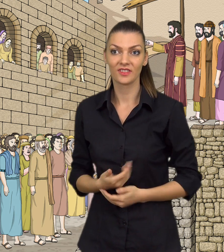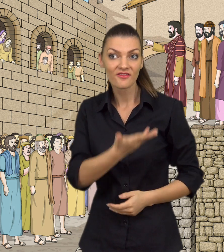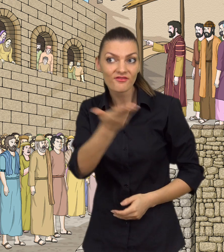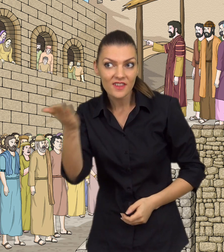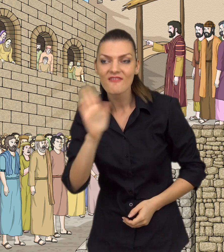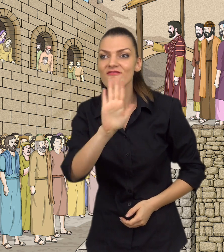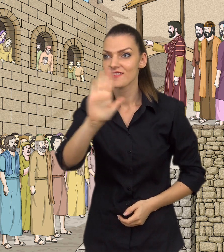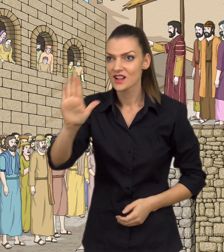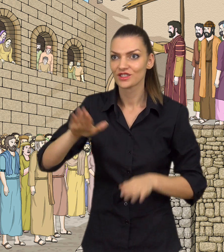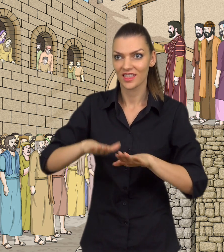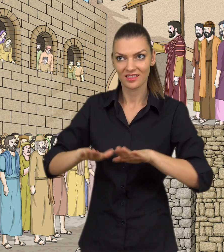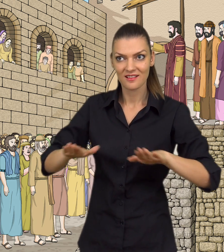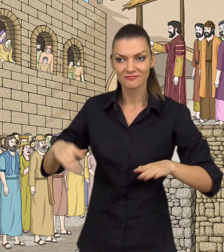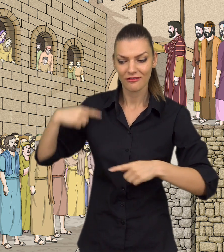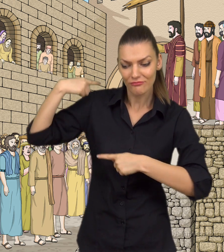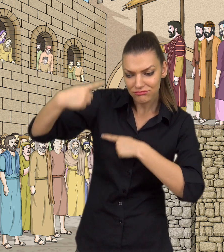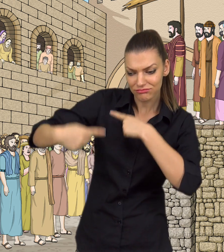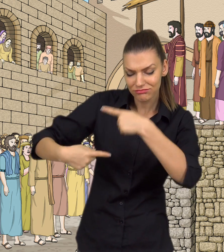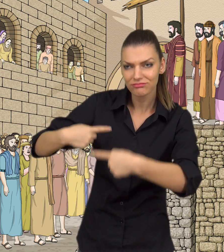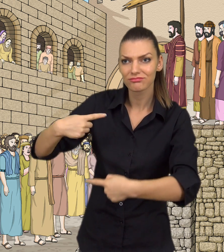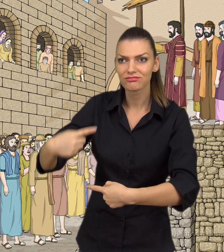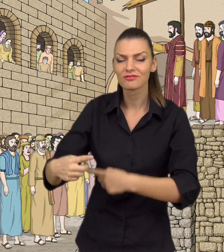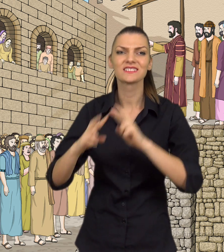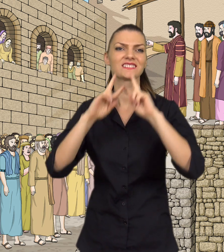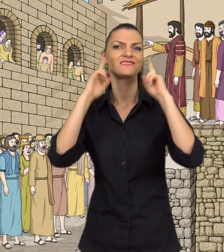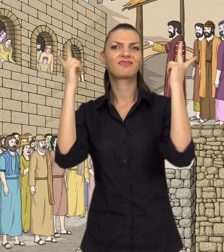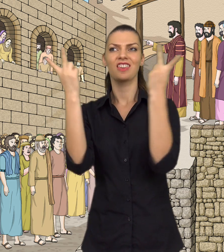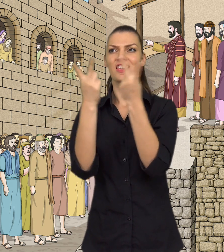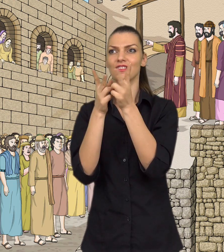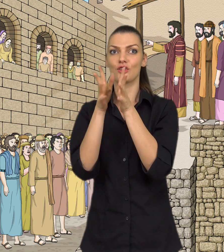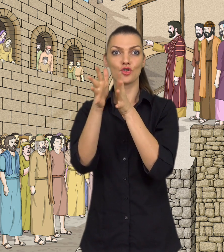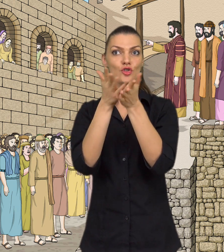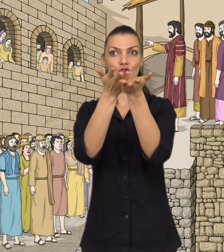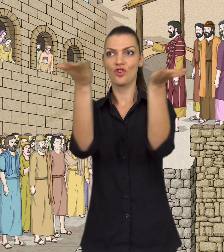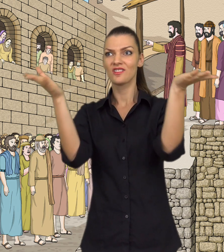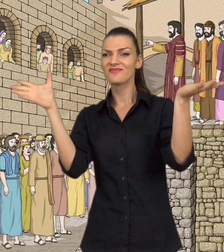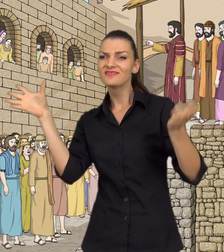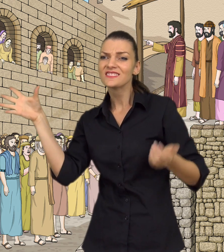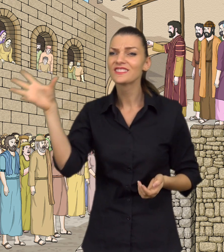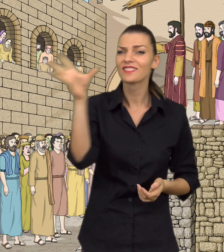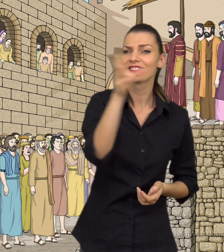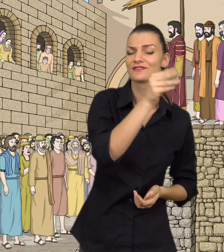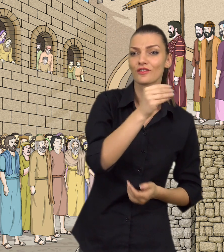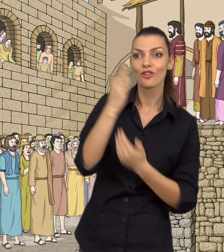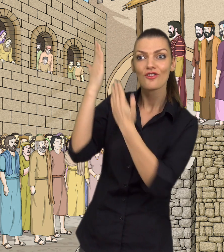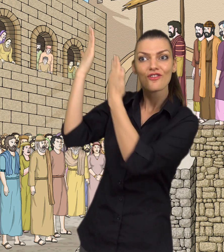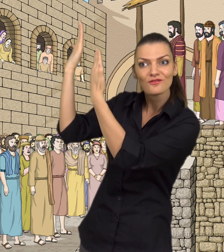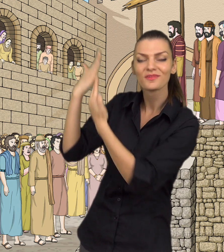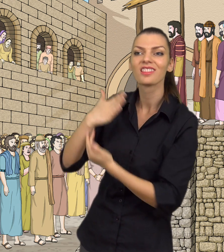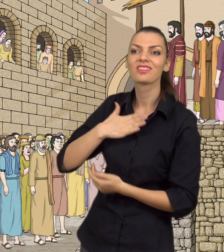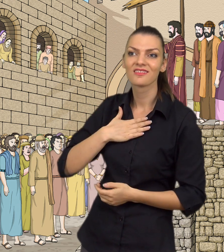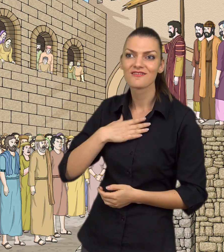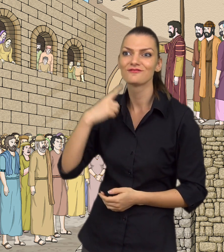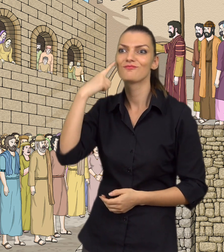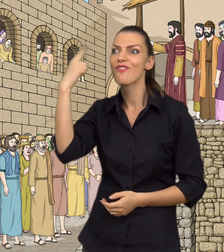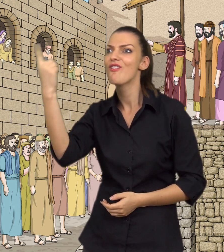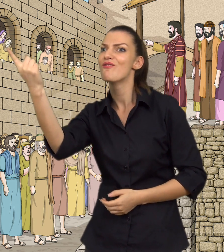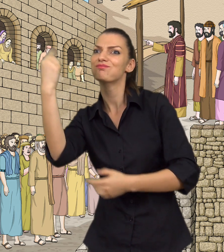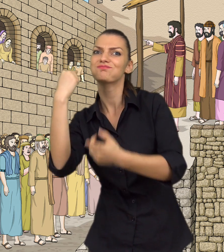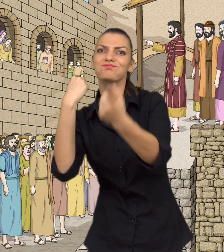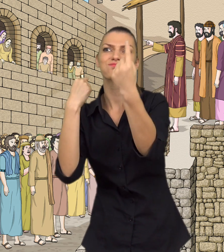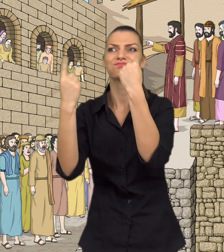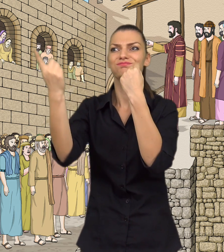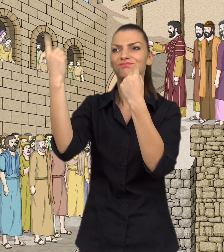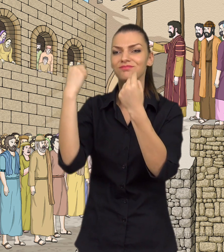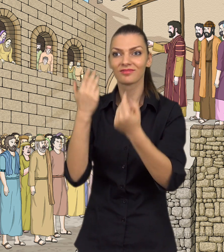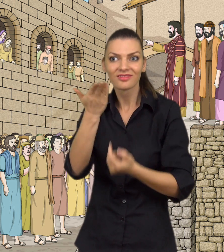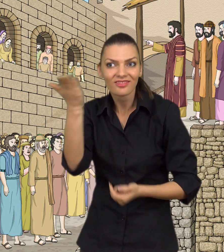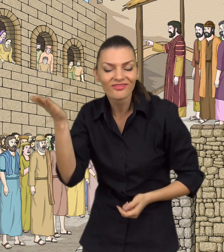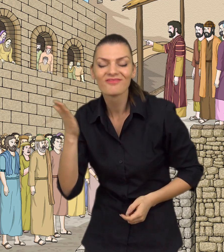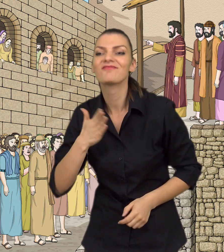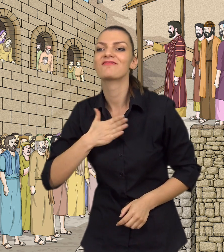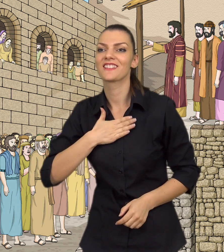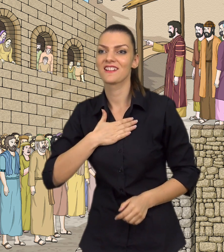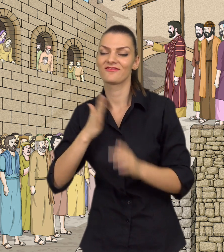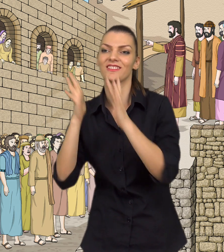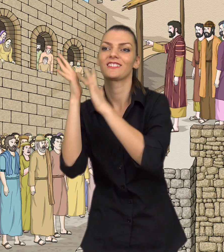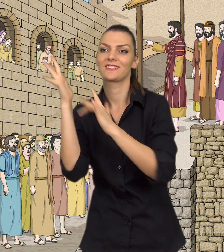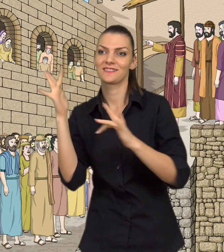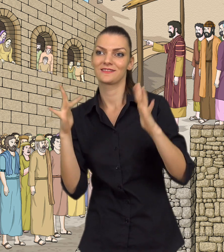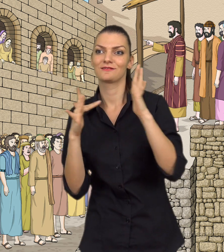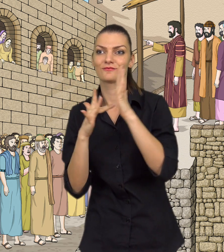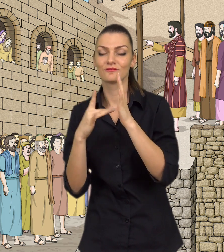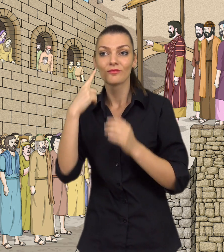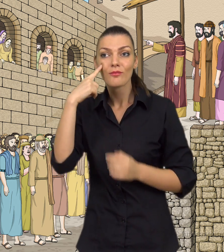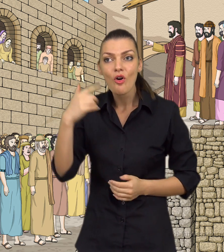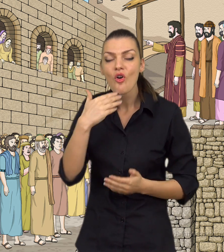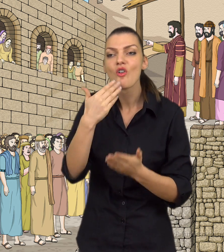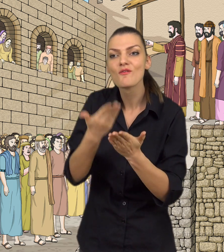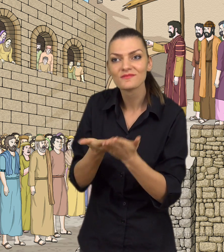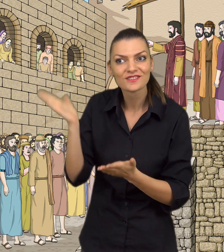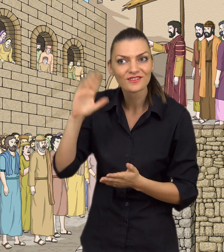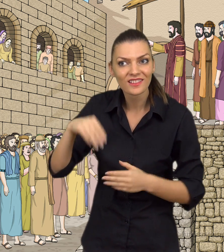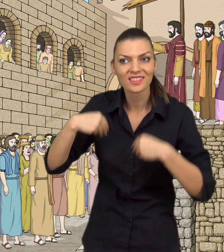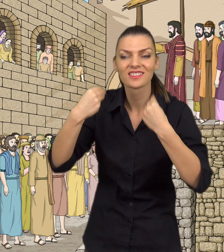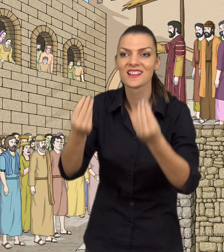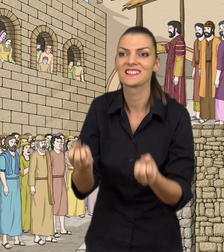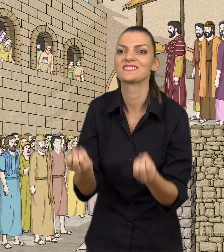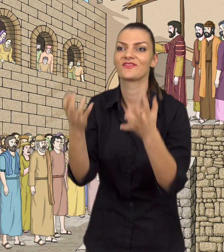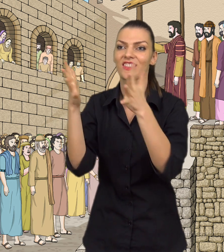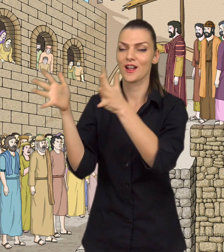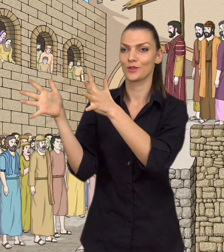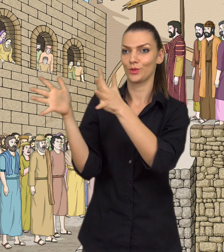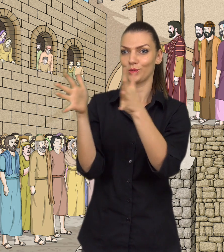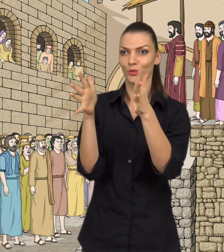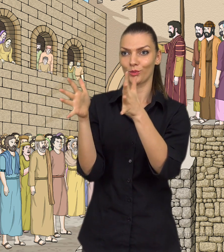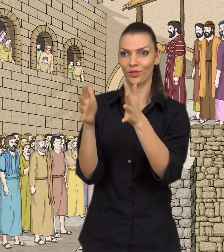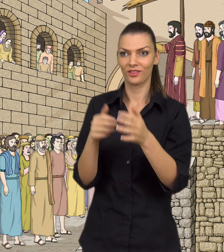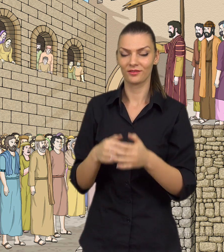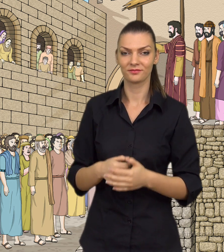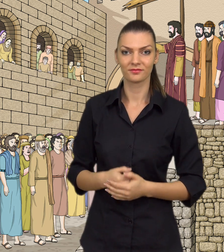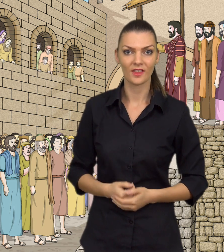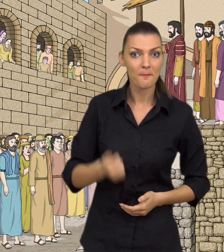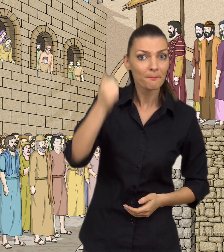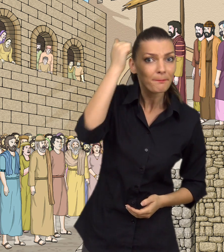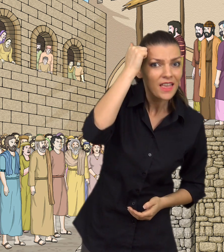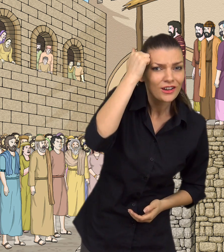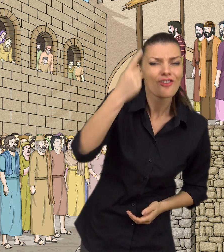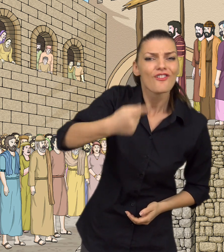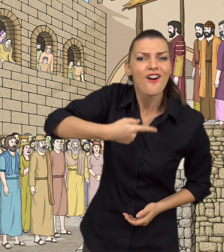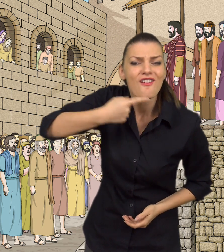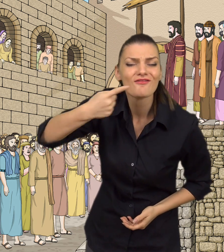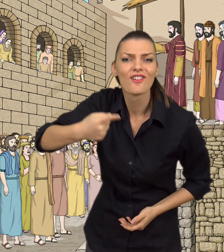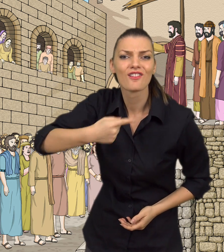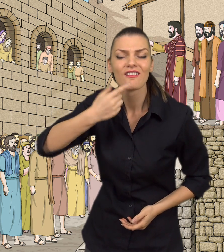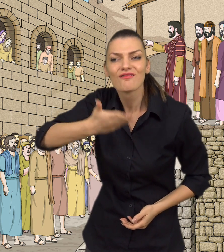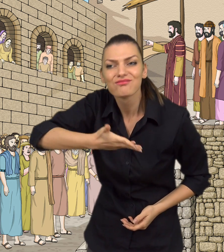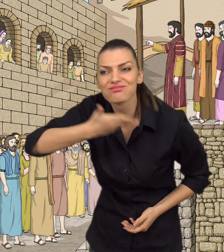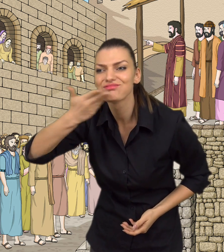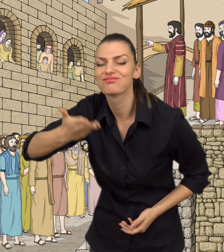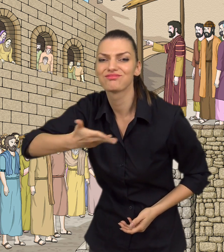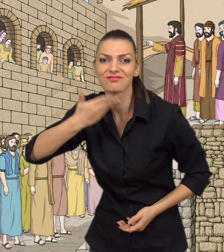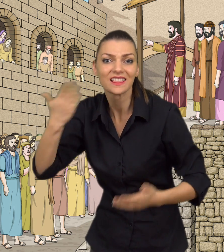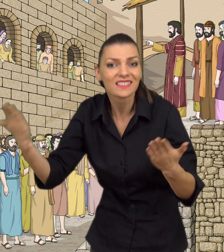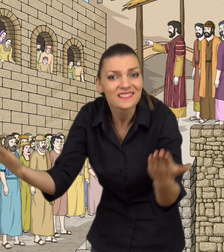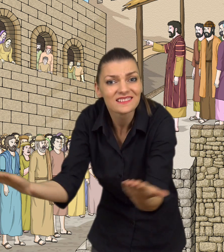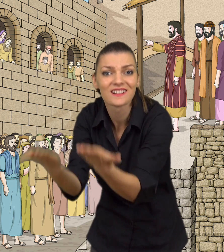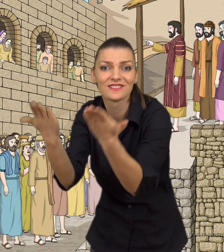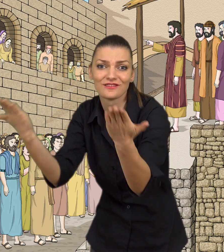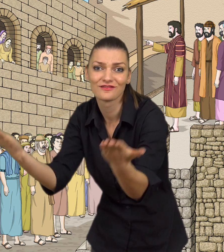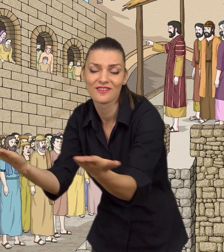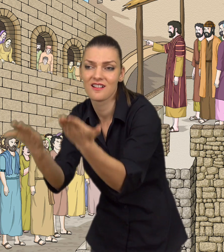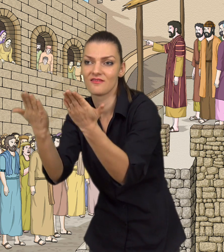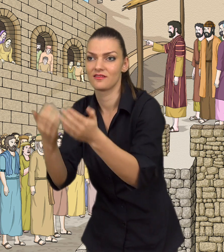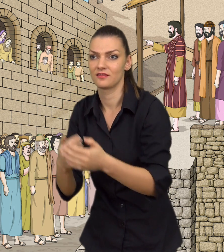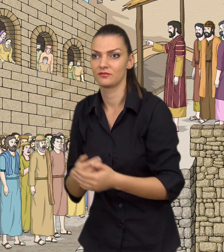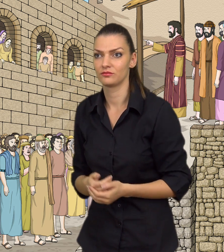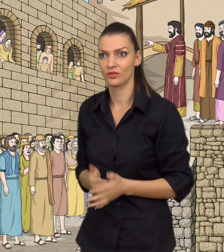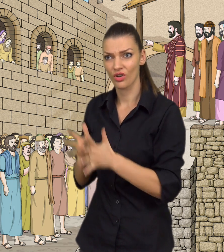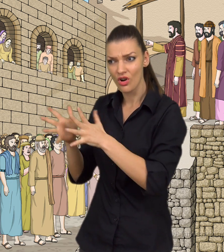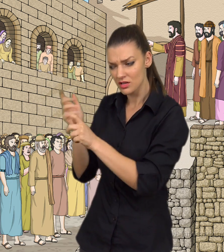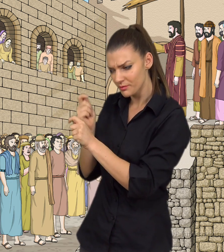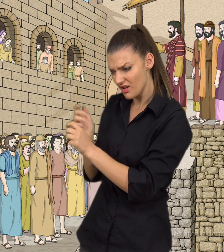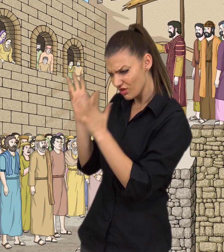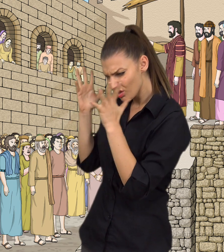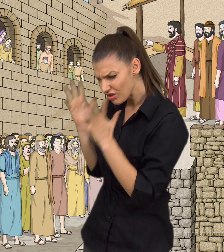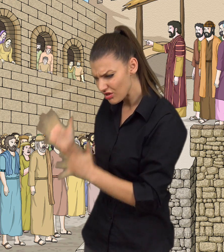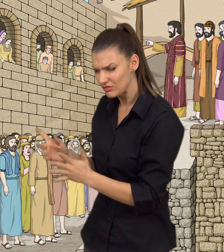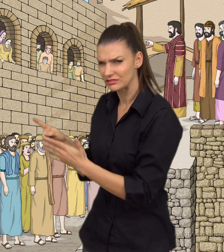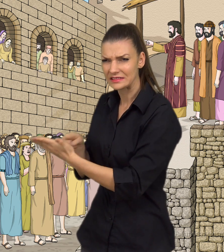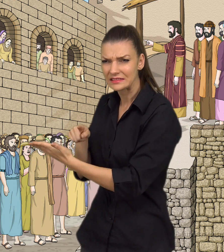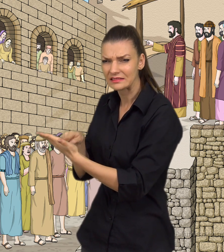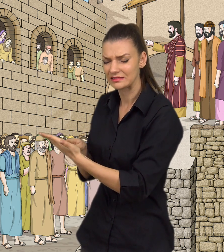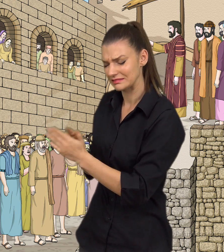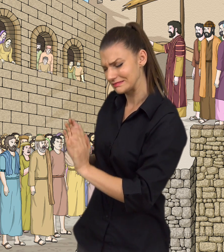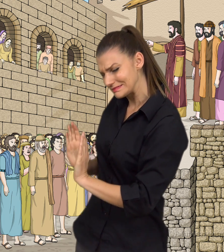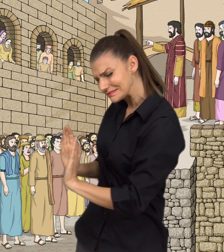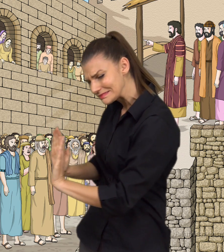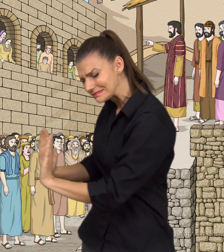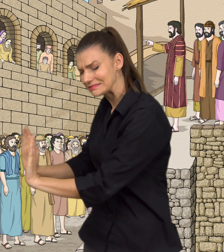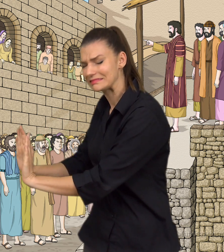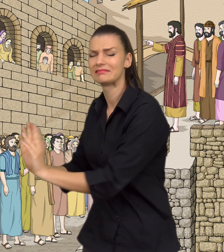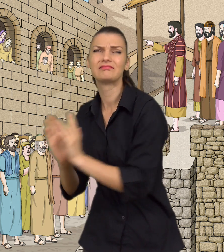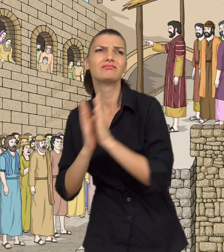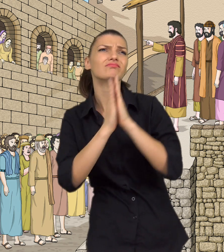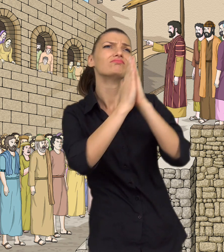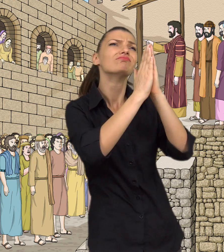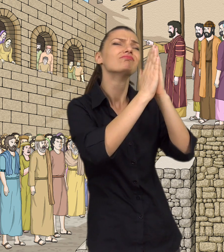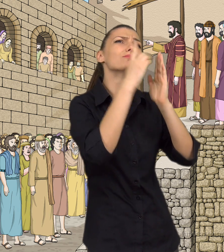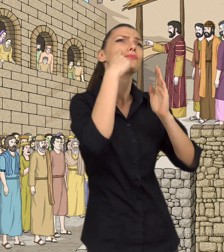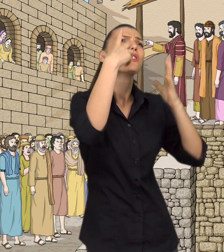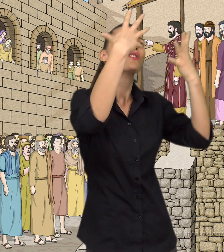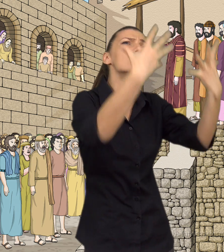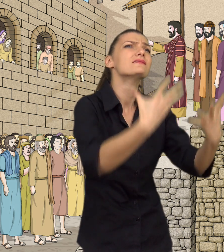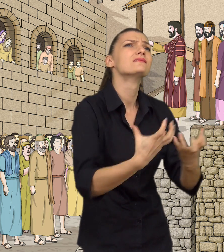This promise belongs to you and your children and to all who are far off—to all whom the Lord our God will call to Himself.”